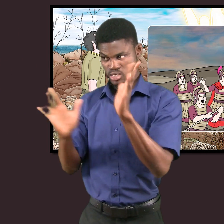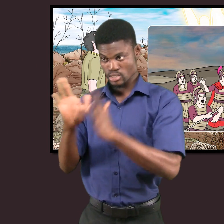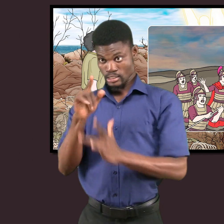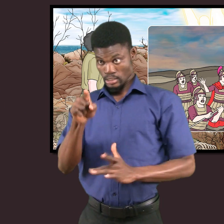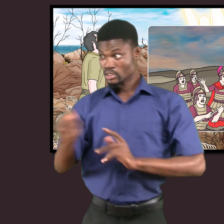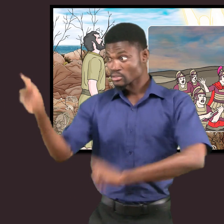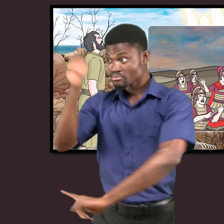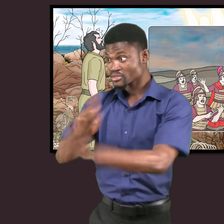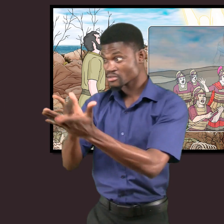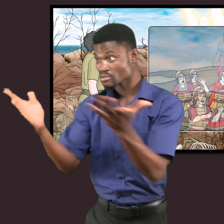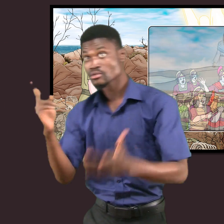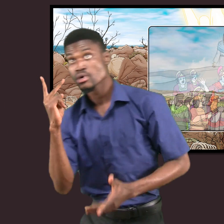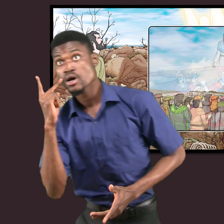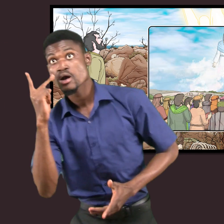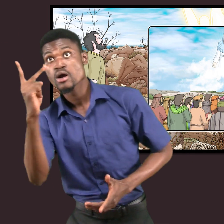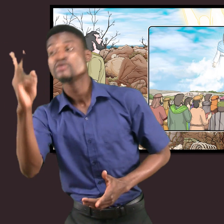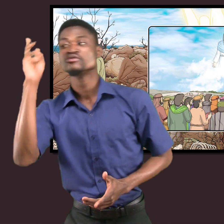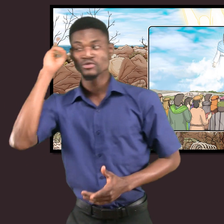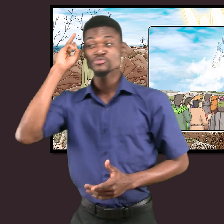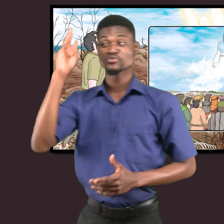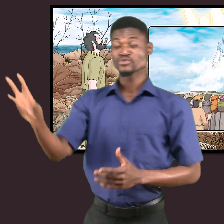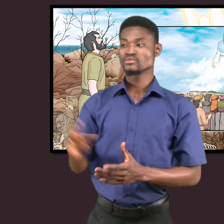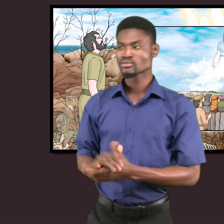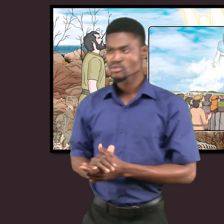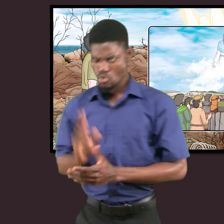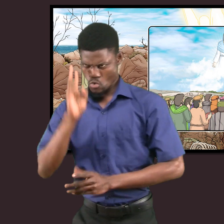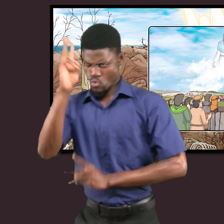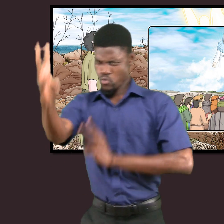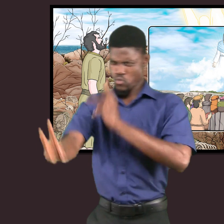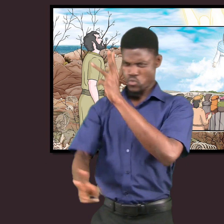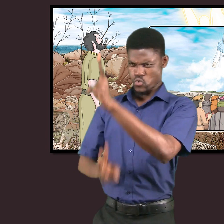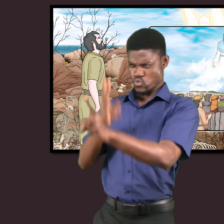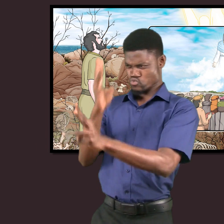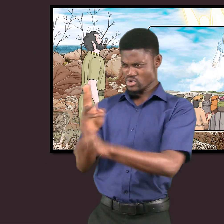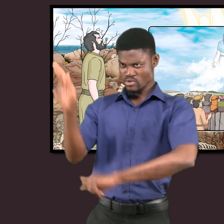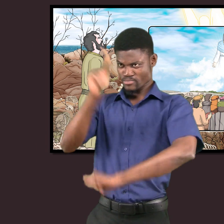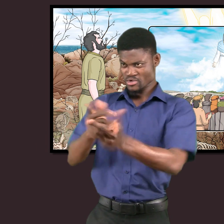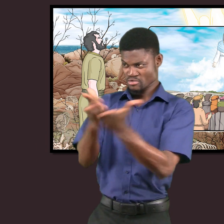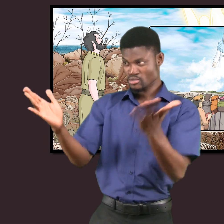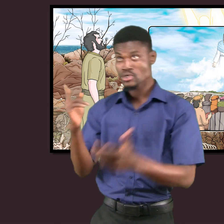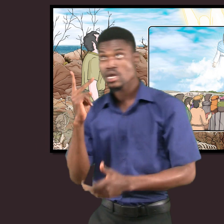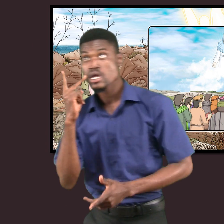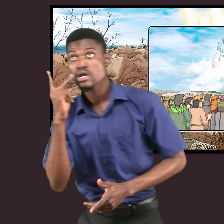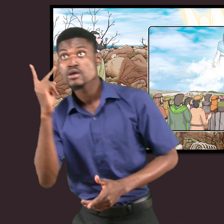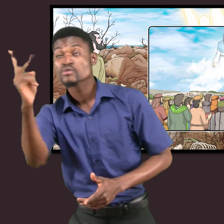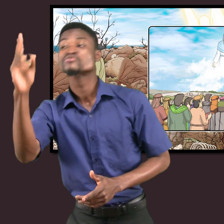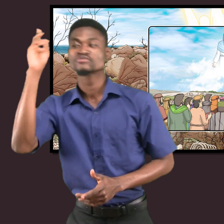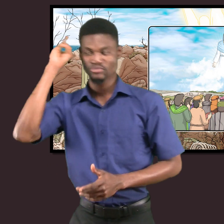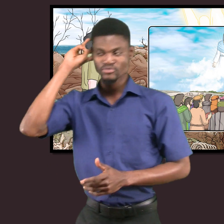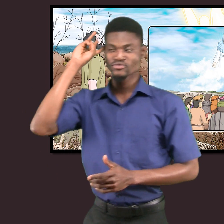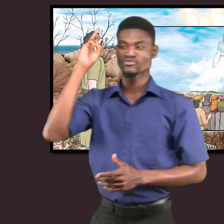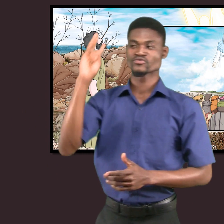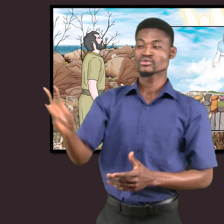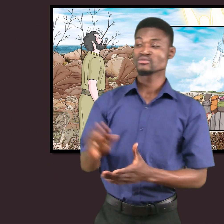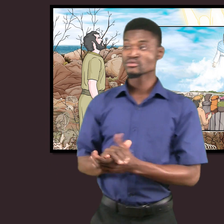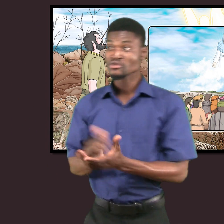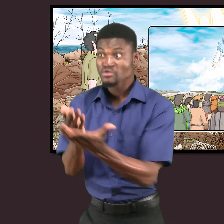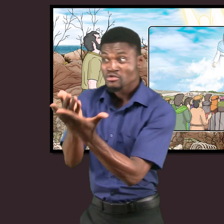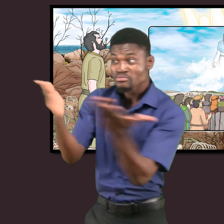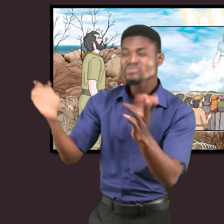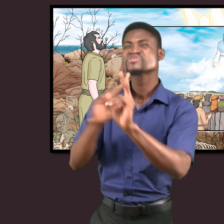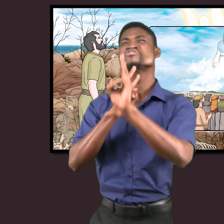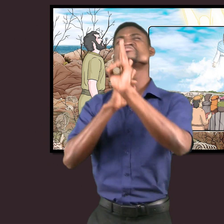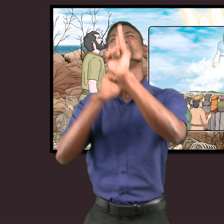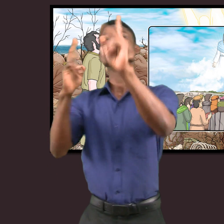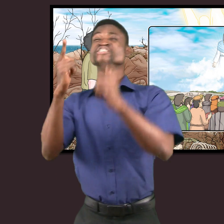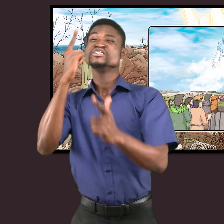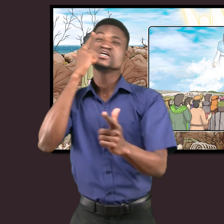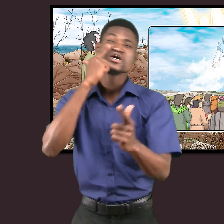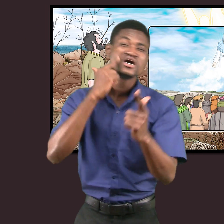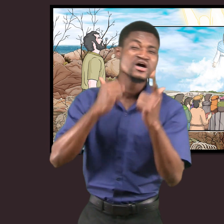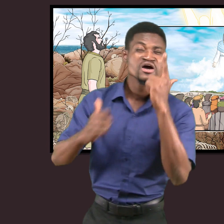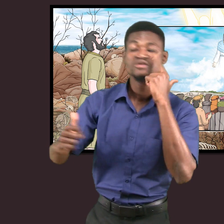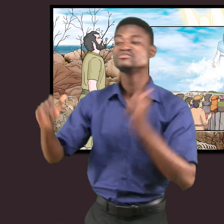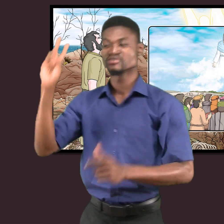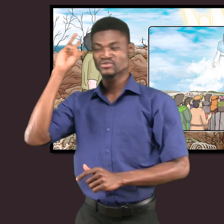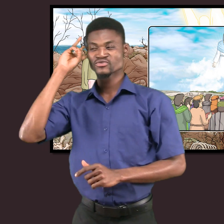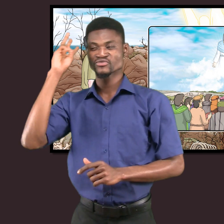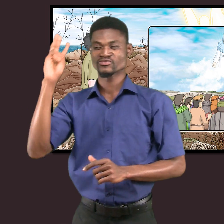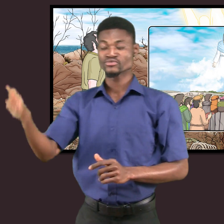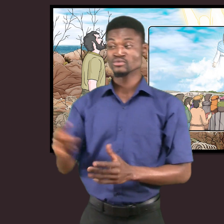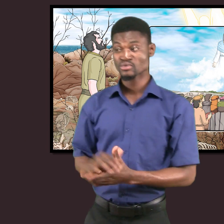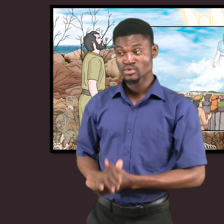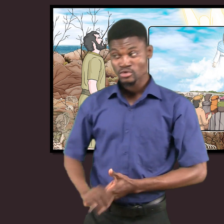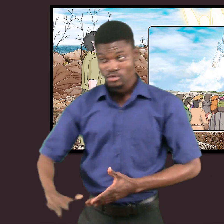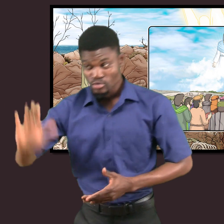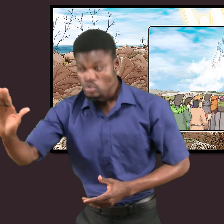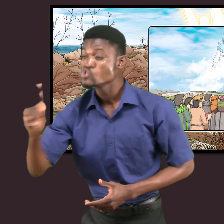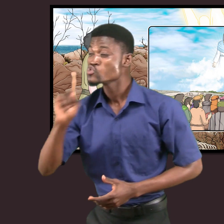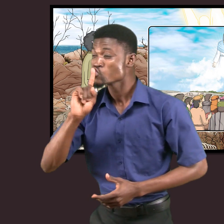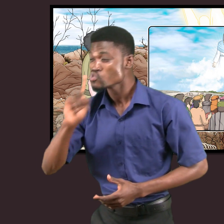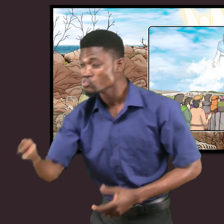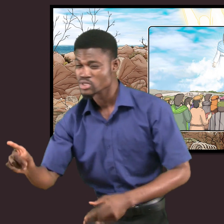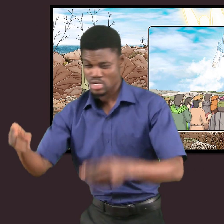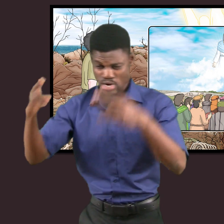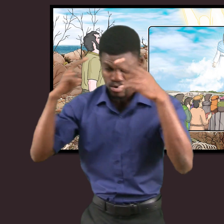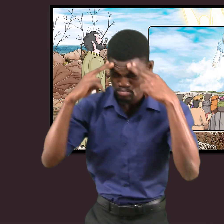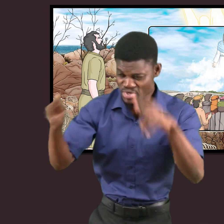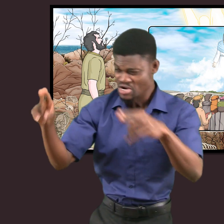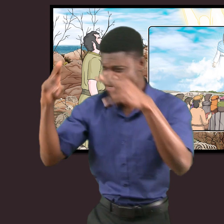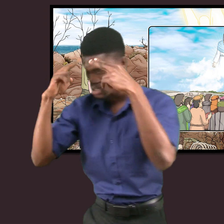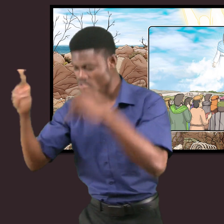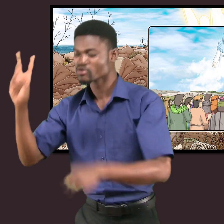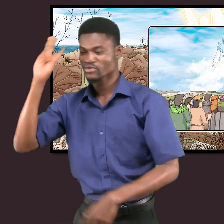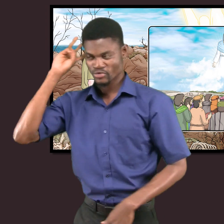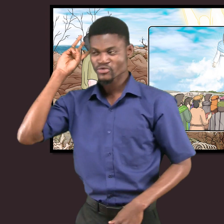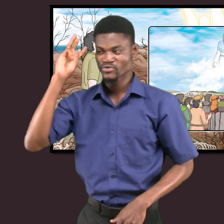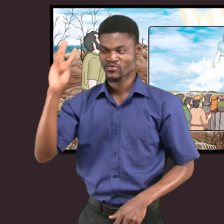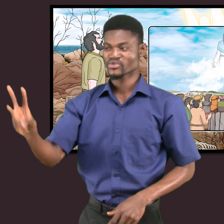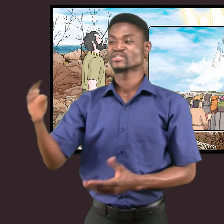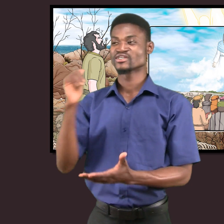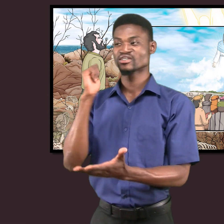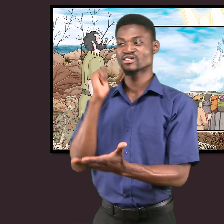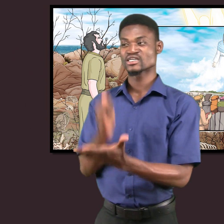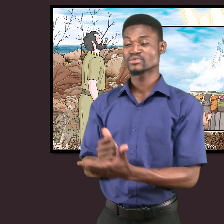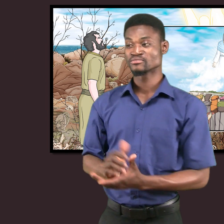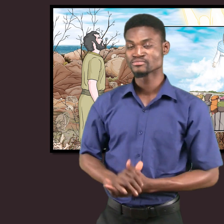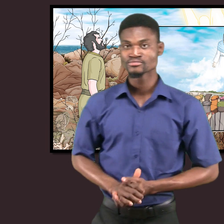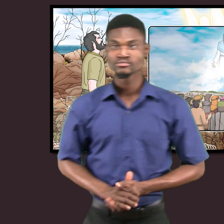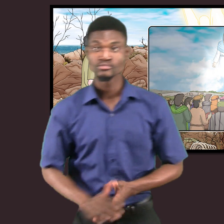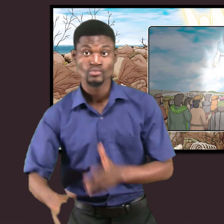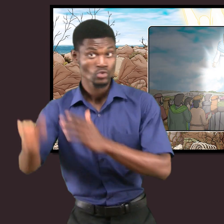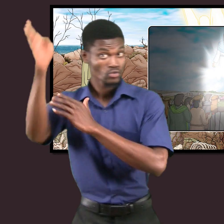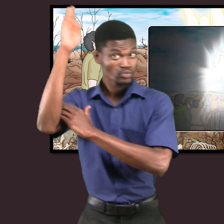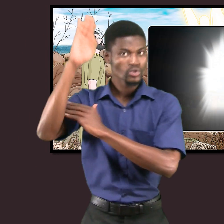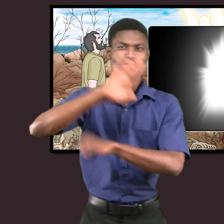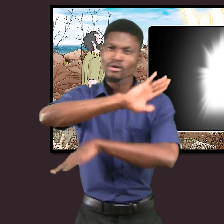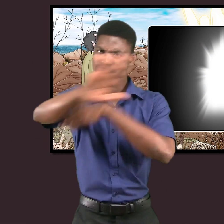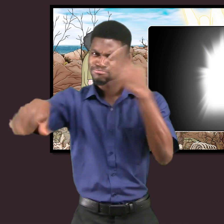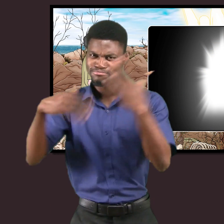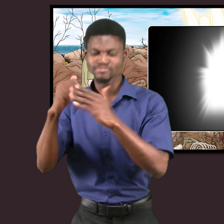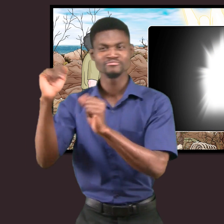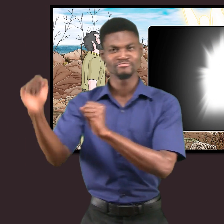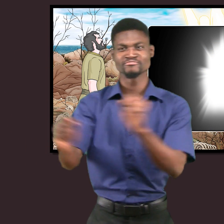And all the tribes of the earth will mourn because of Him. So shall it be! Amen.